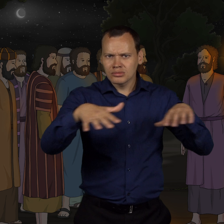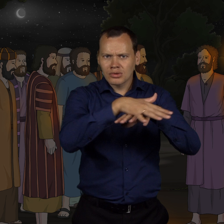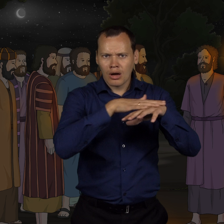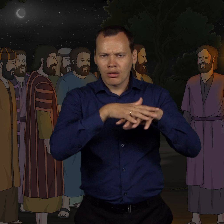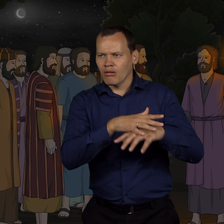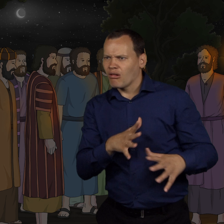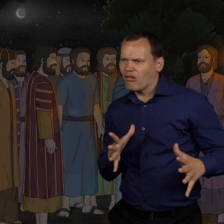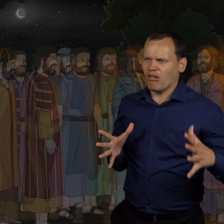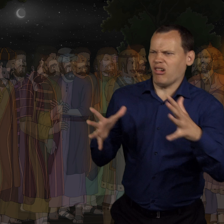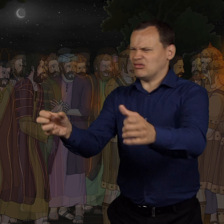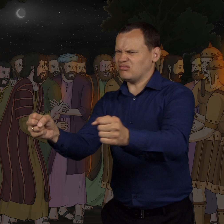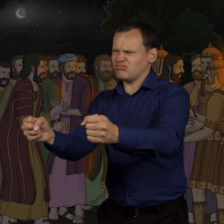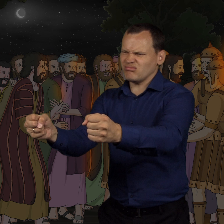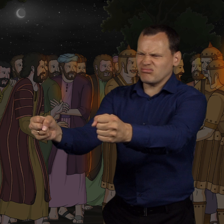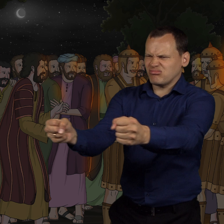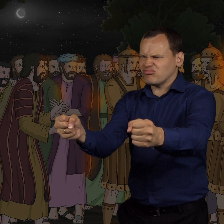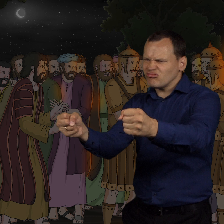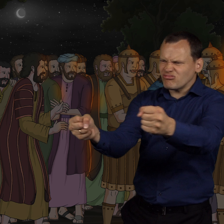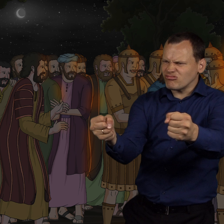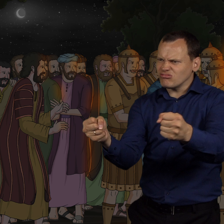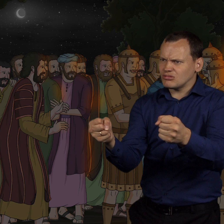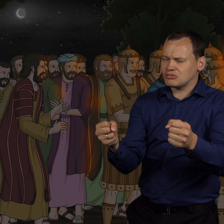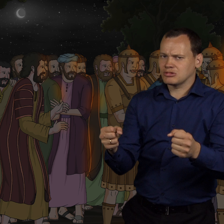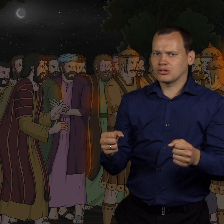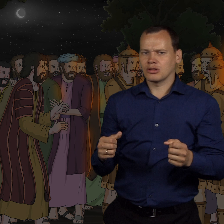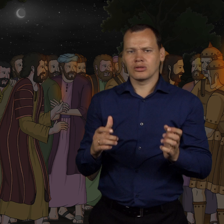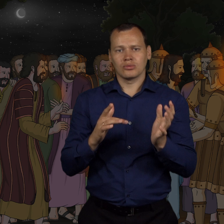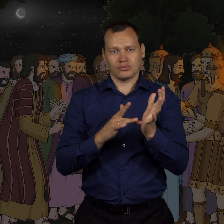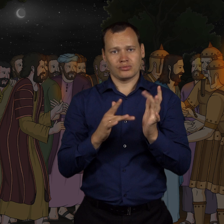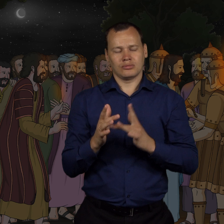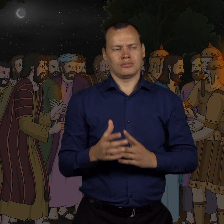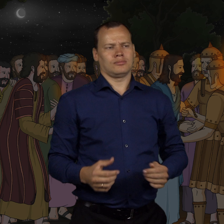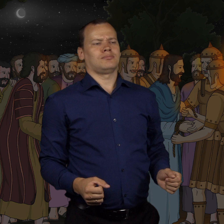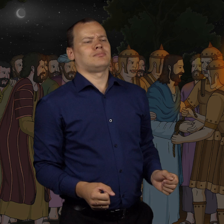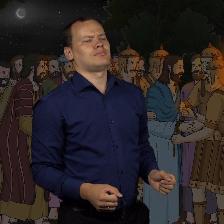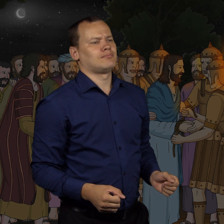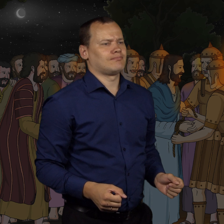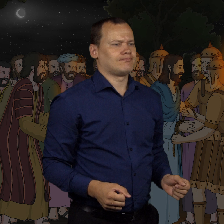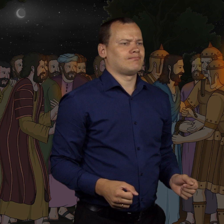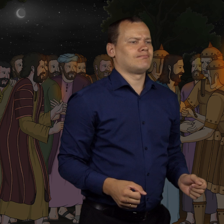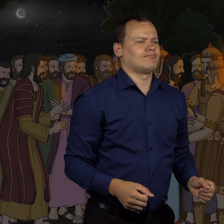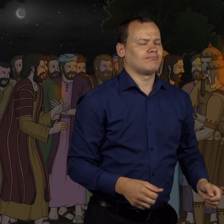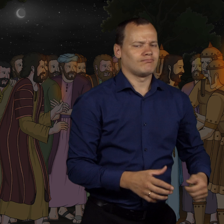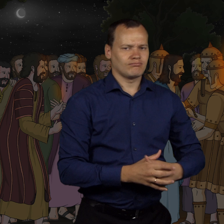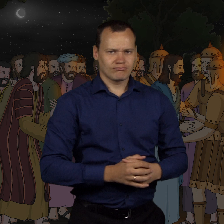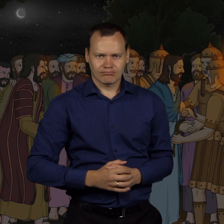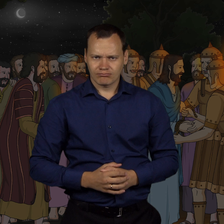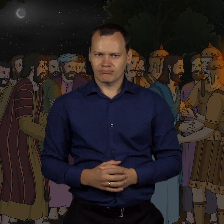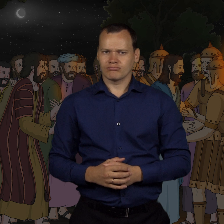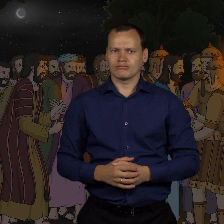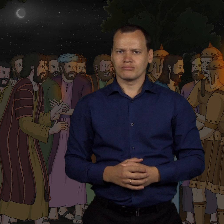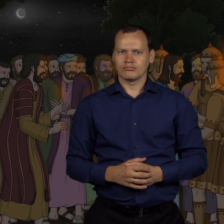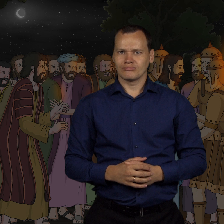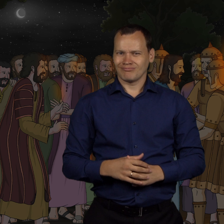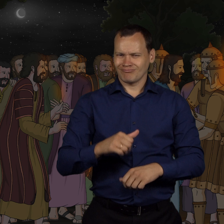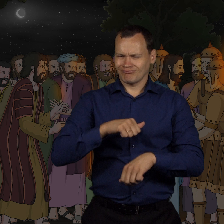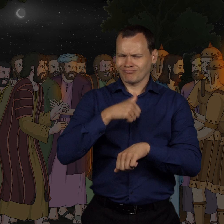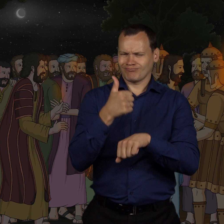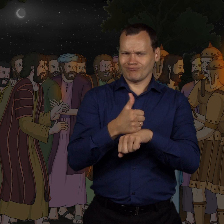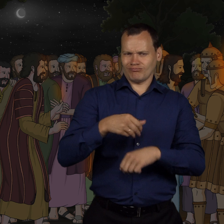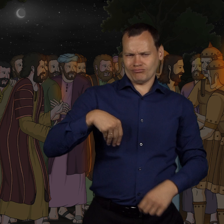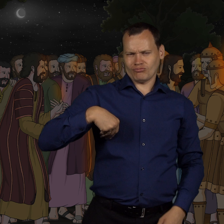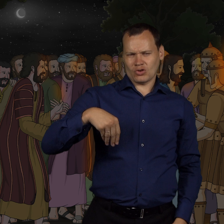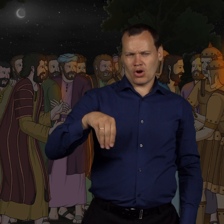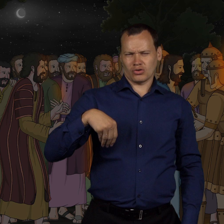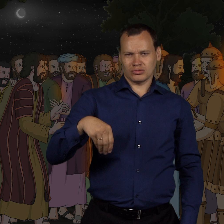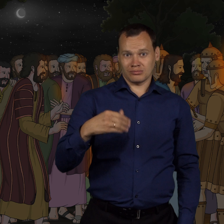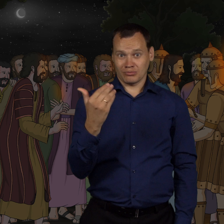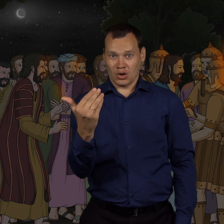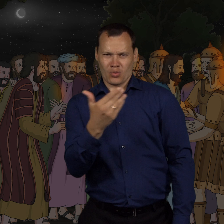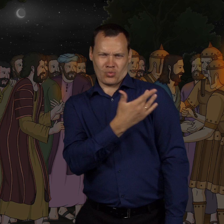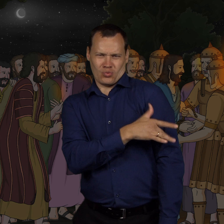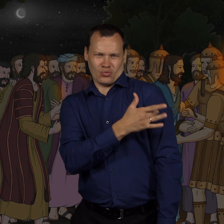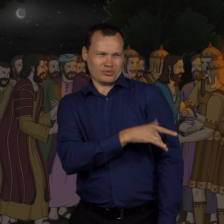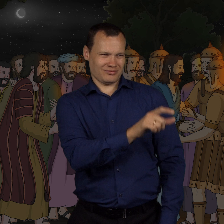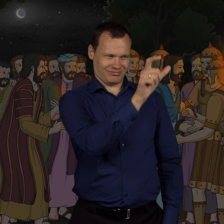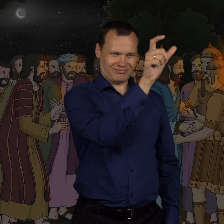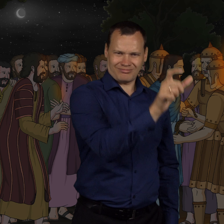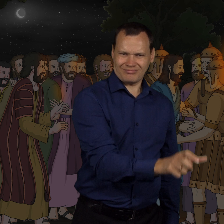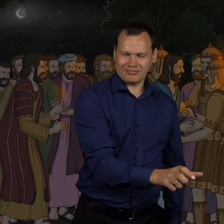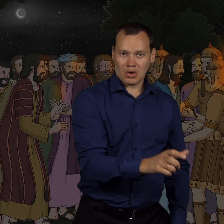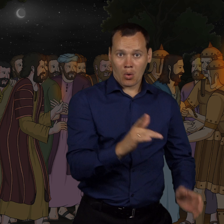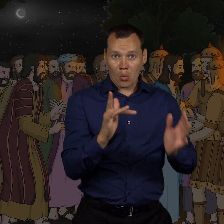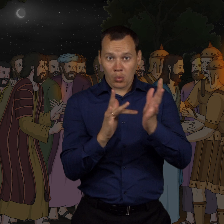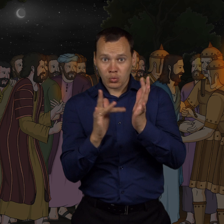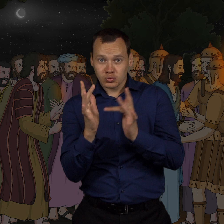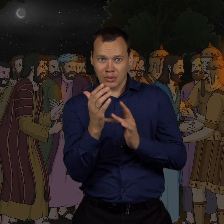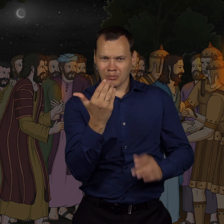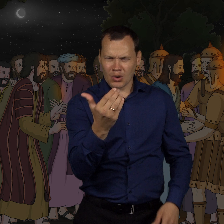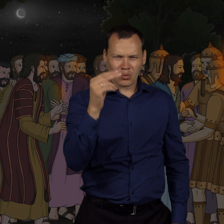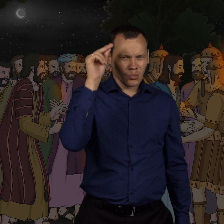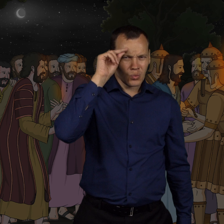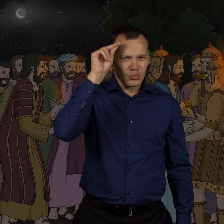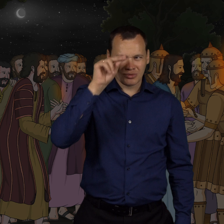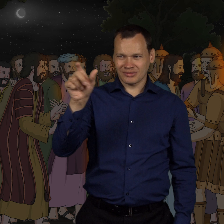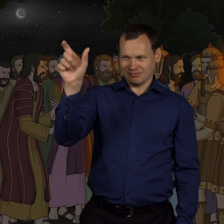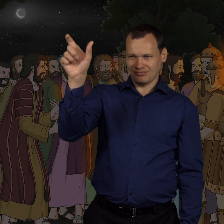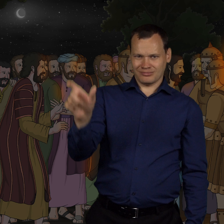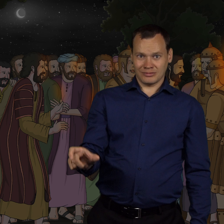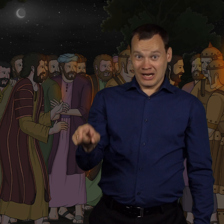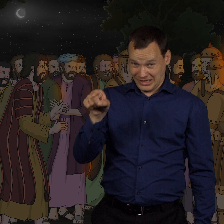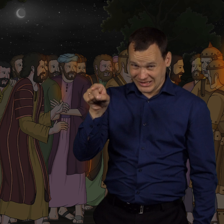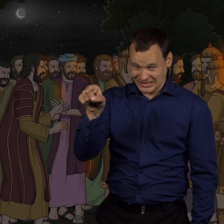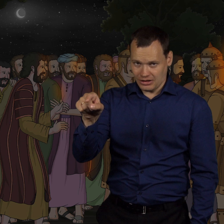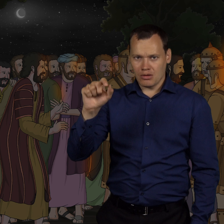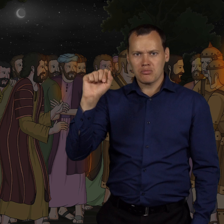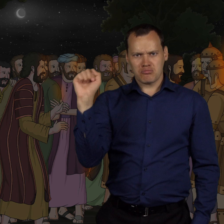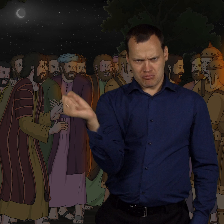Then the men stepped forward, seized Jesus, and arrested Him.